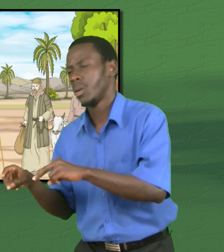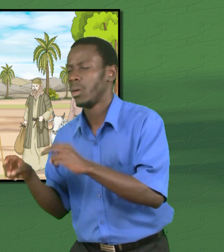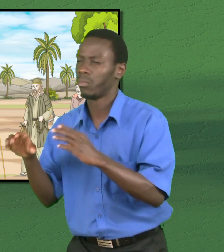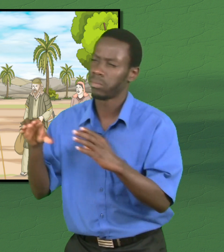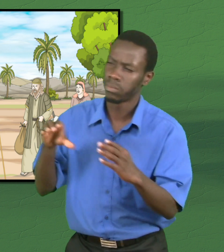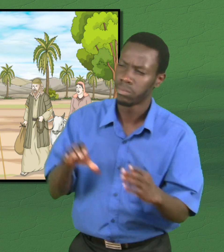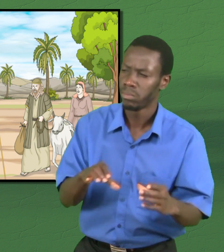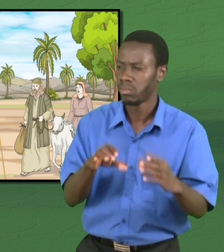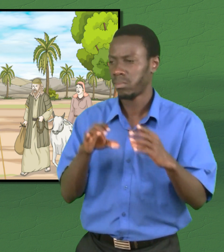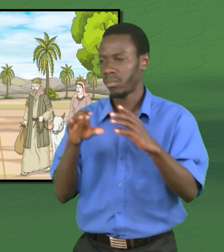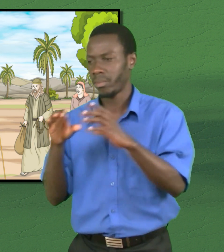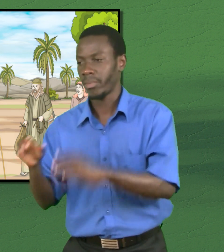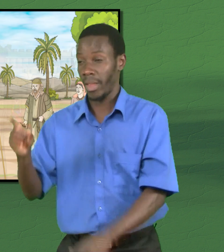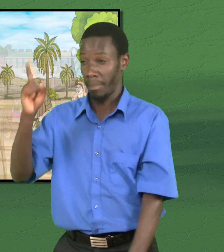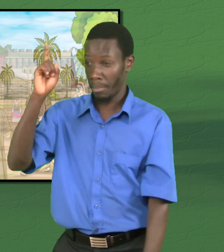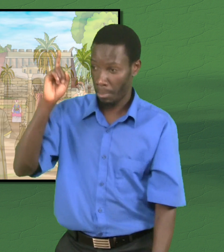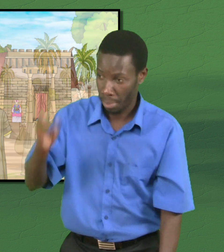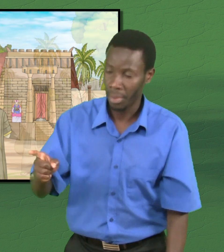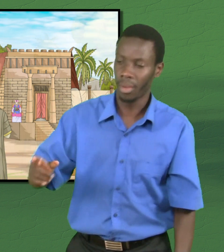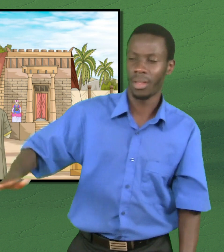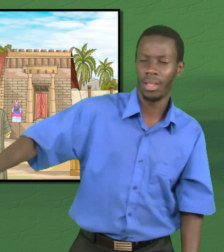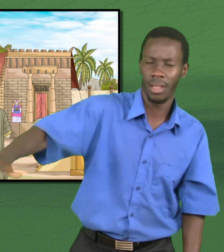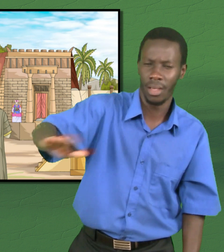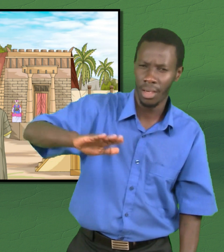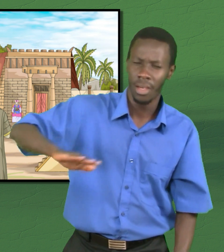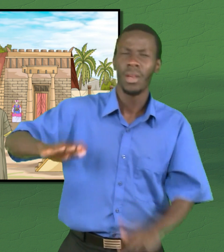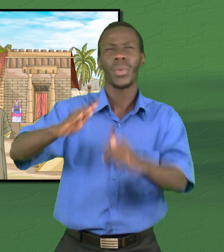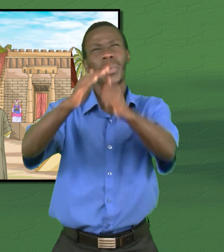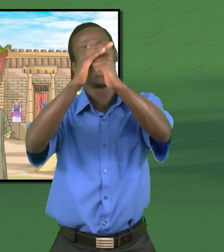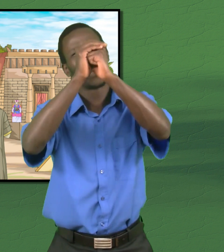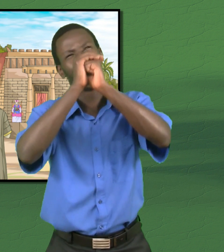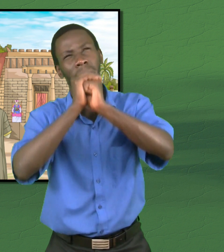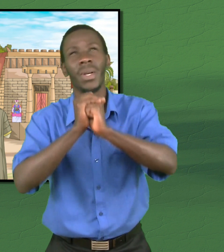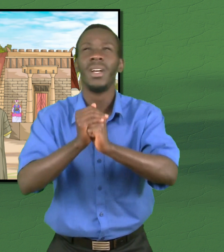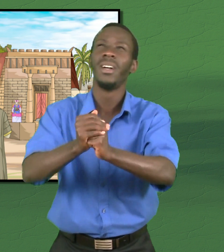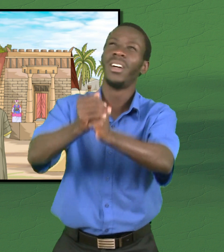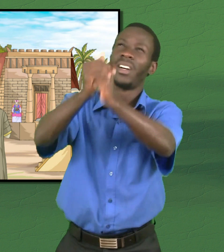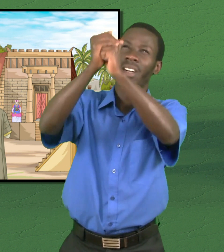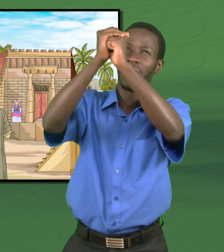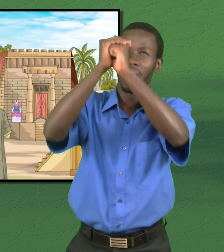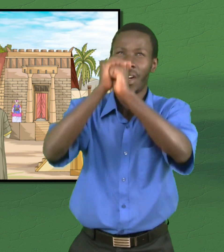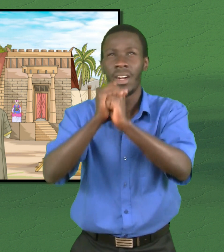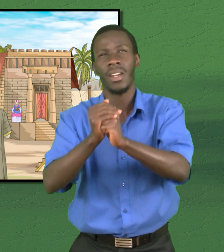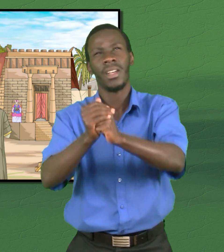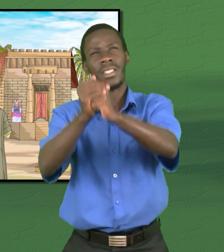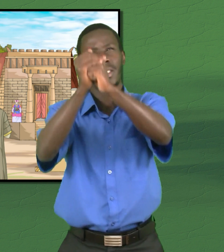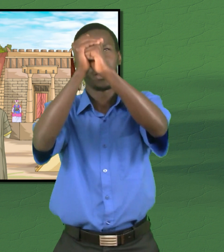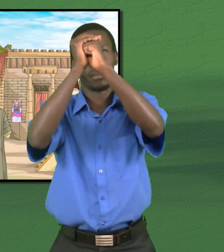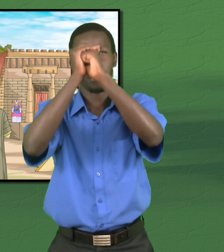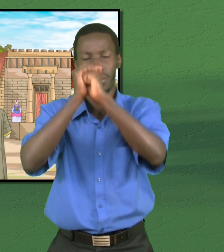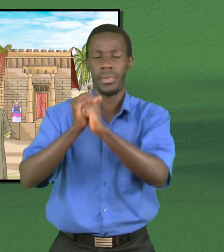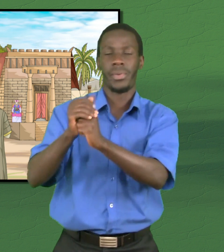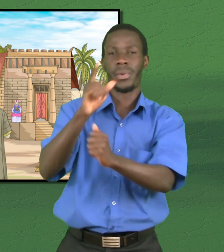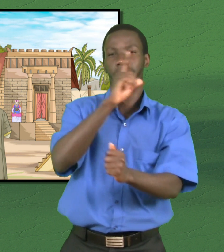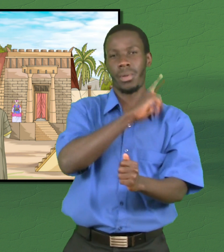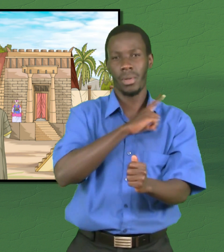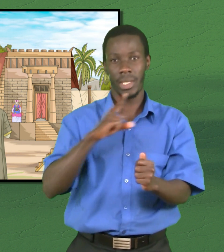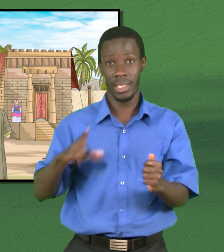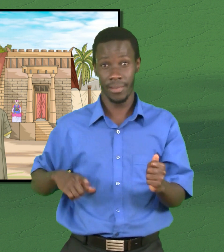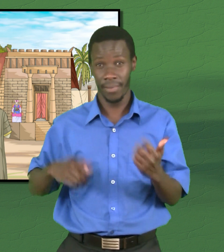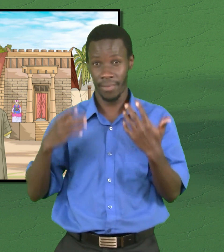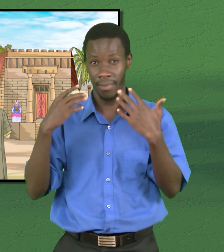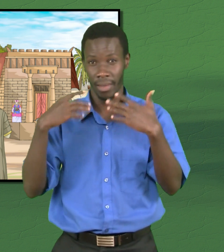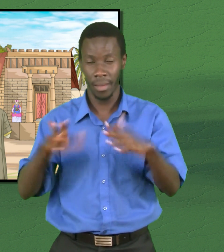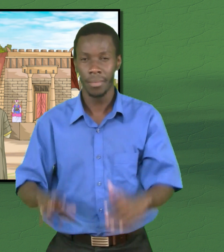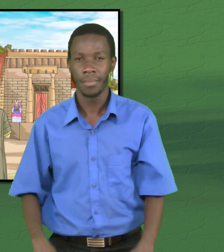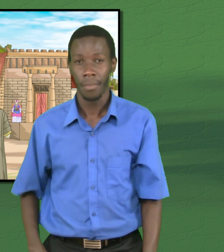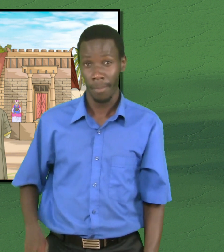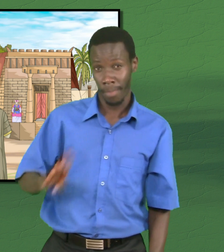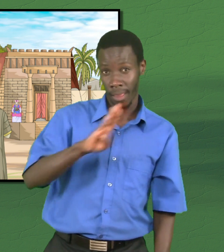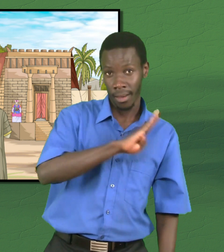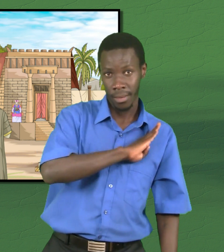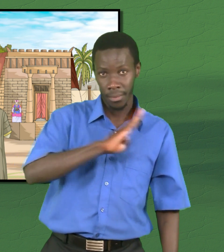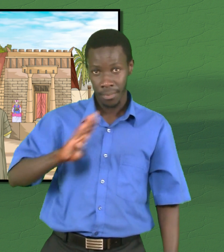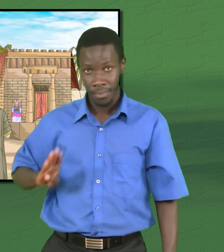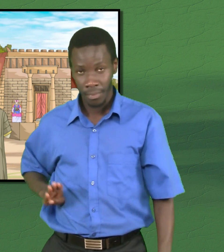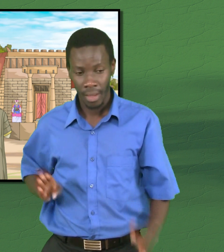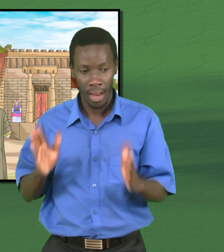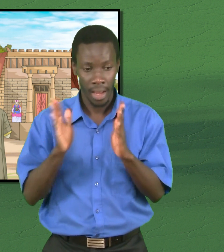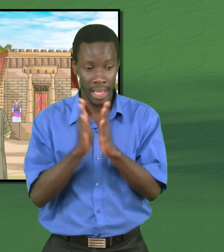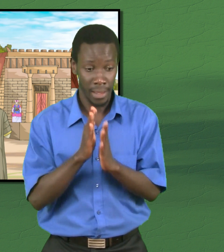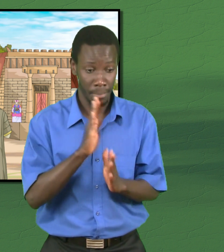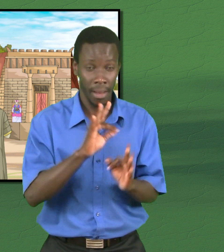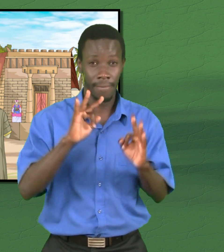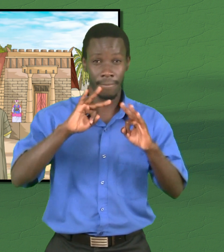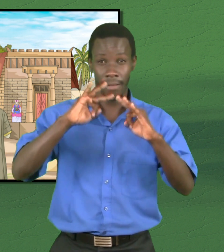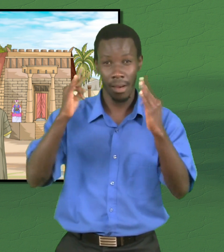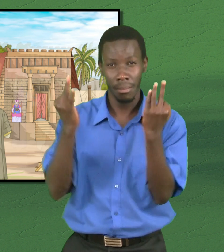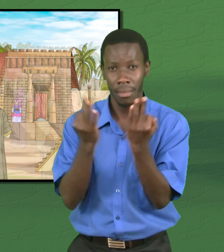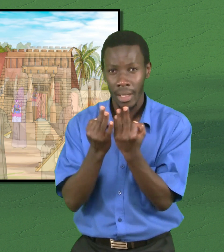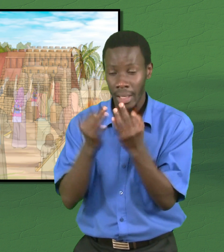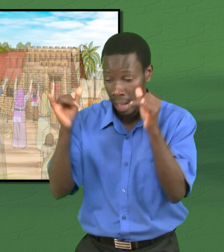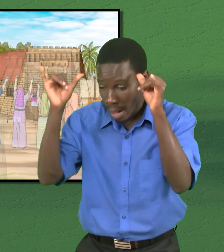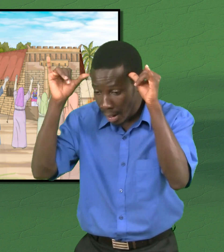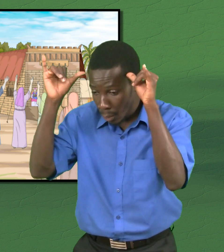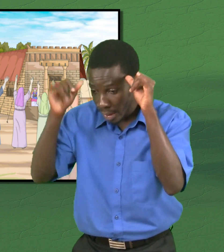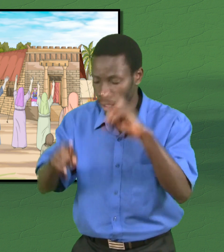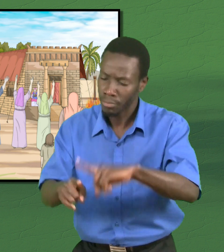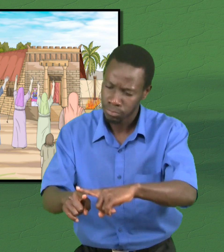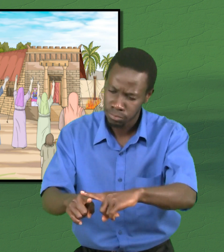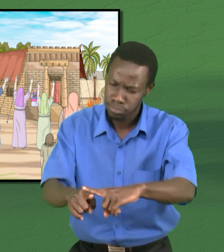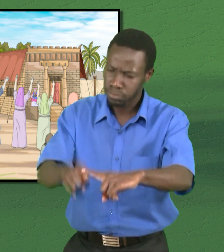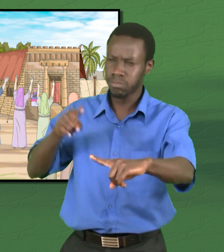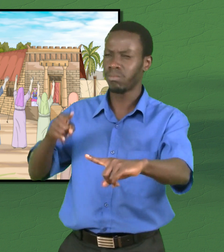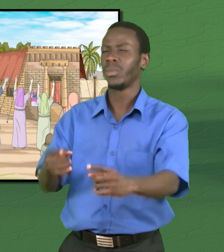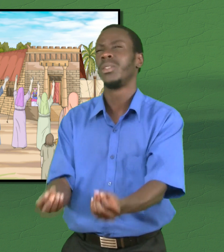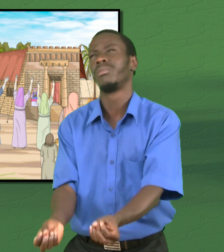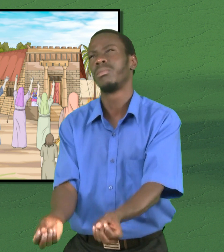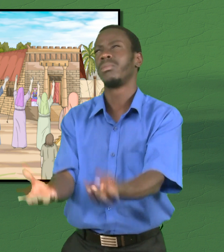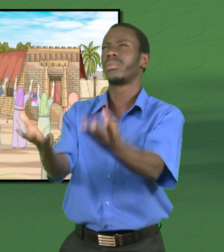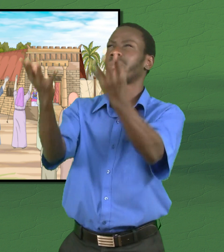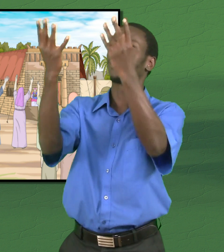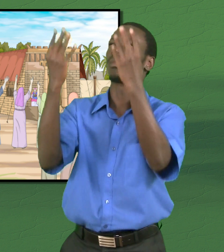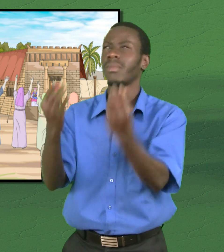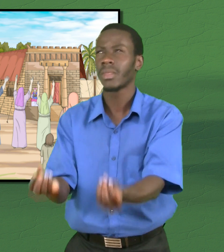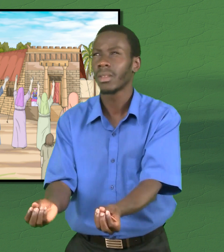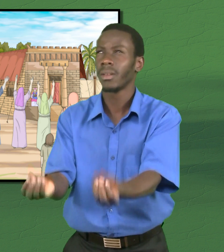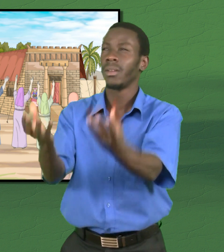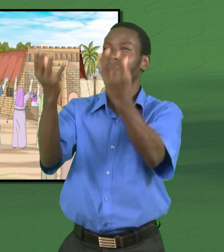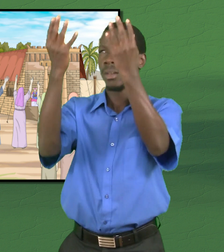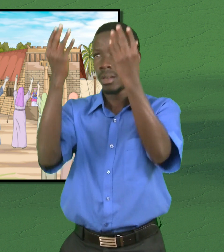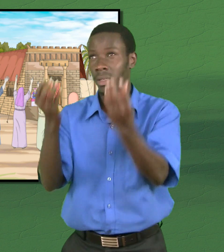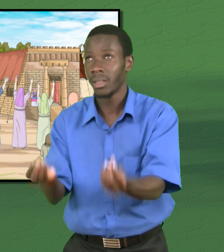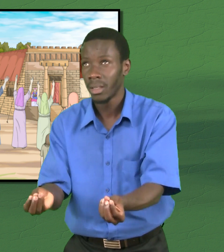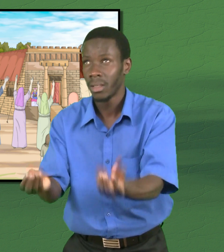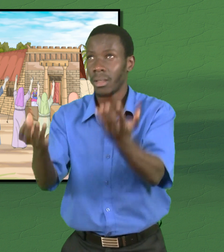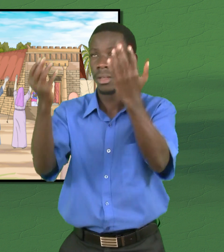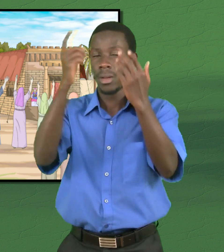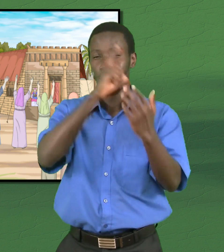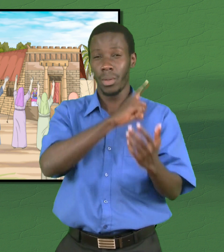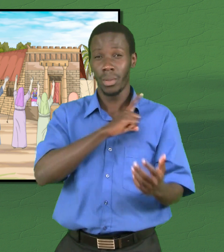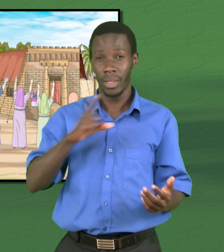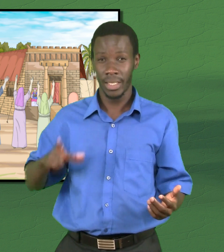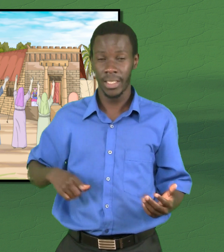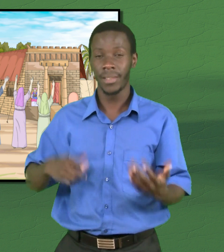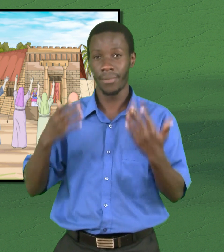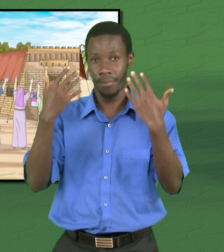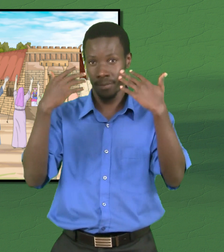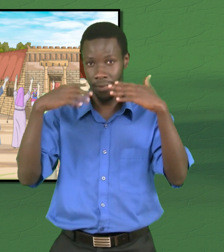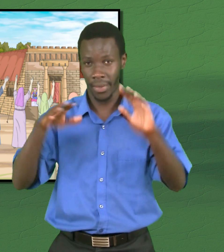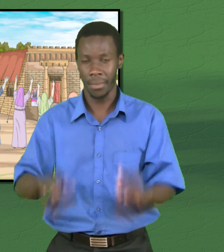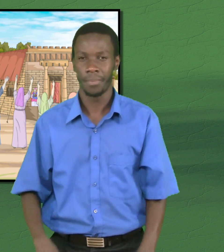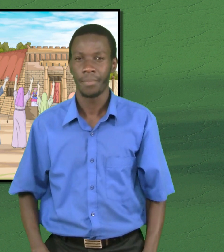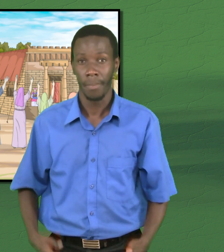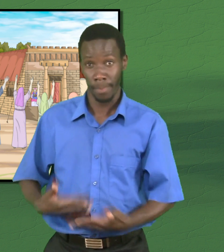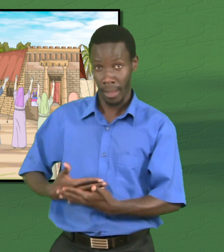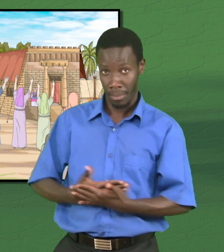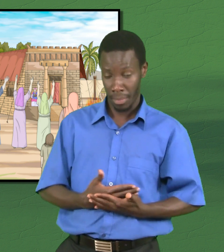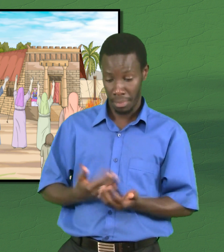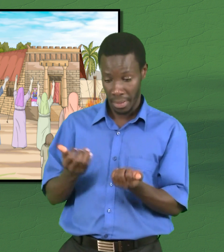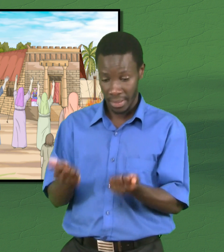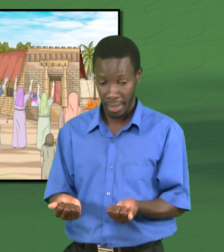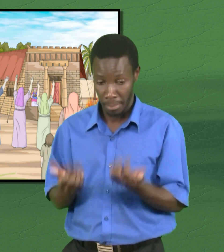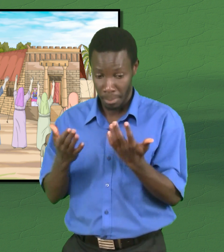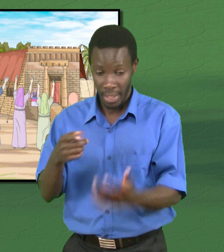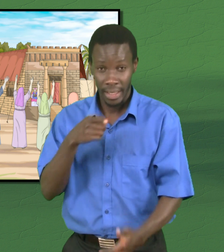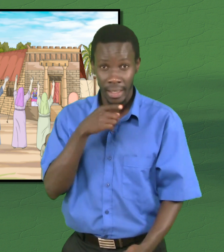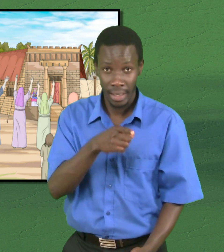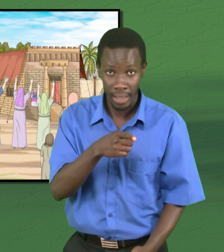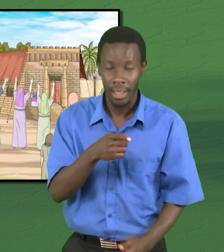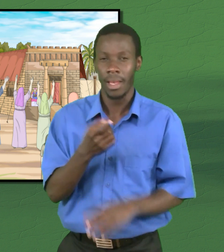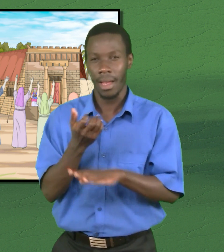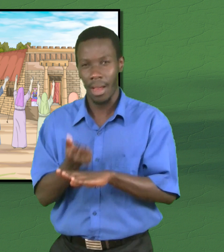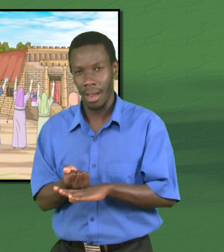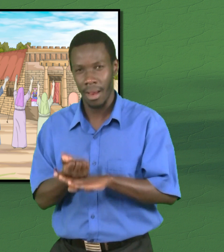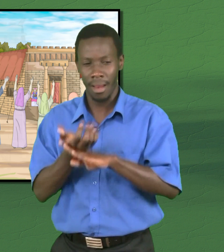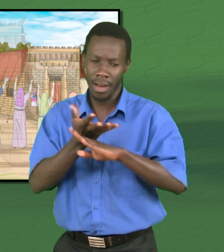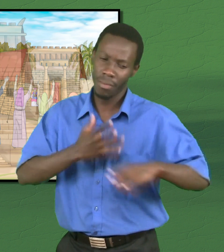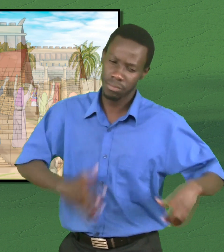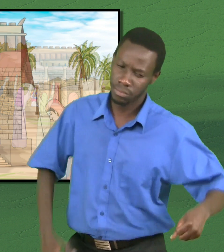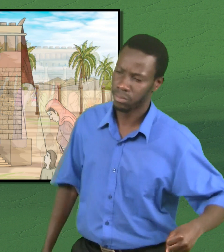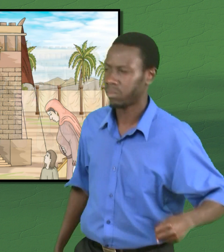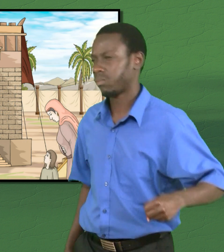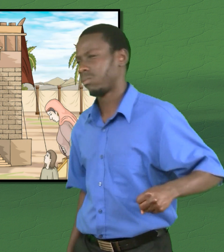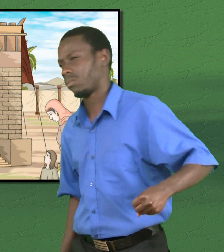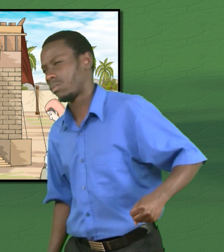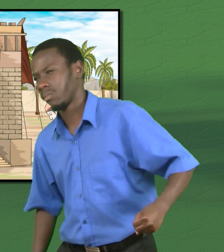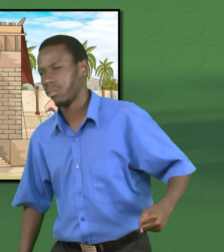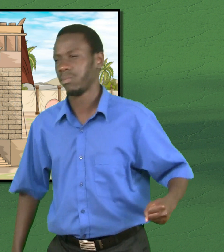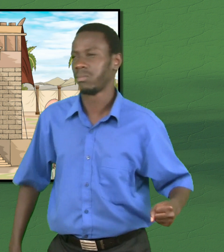Though the boy was still young, she brought him to the house of the LORD at Shiloh. And when they had slaughtered the bull, they brought the boy to Eli.